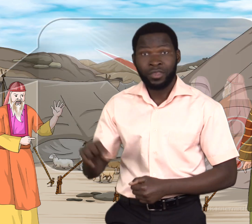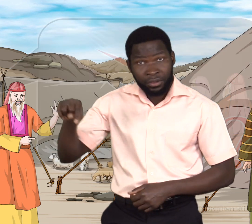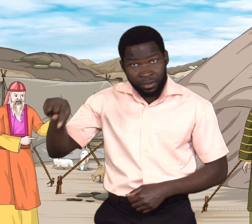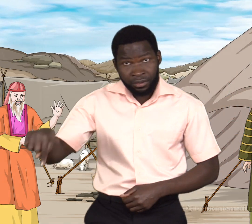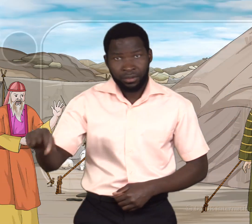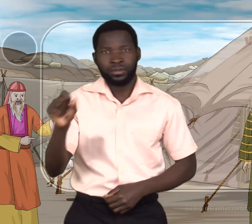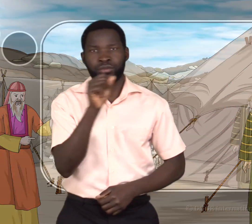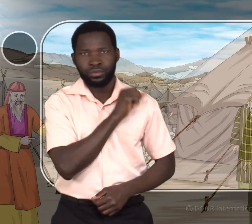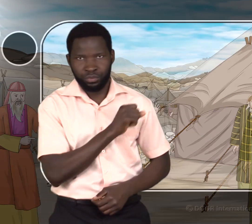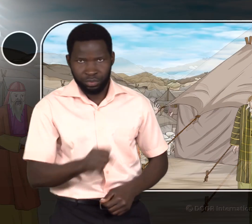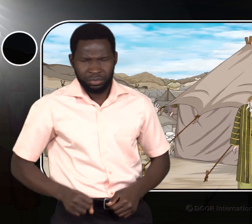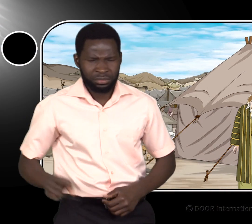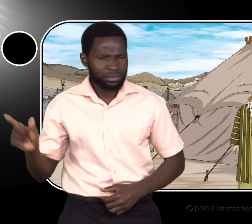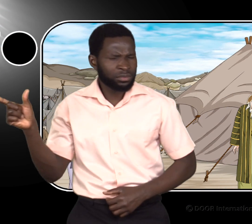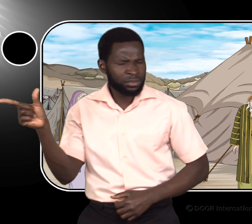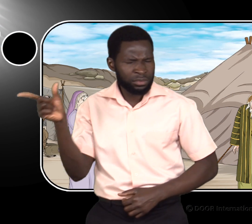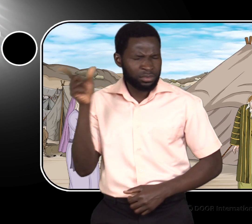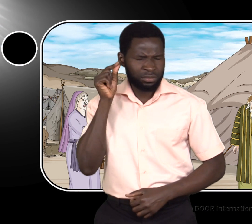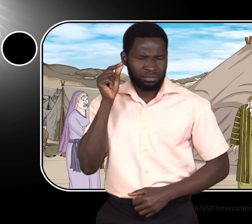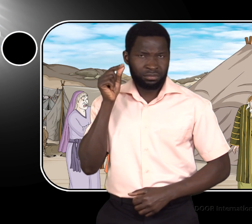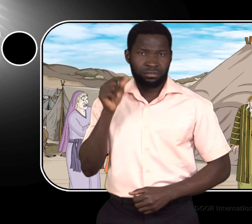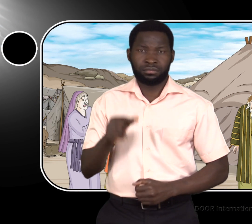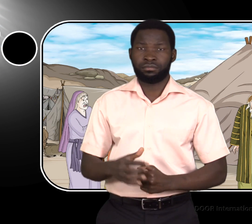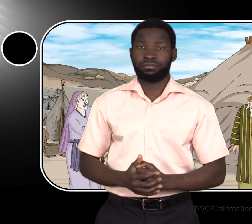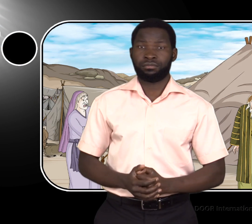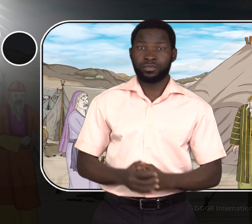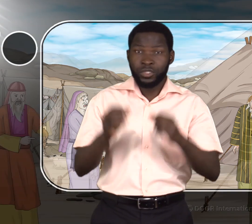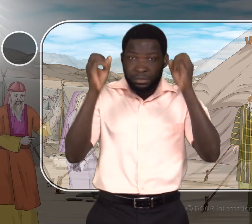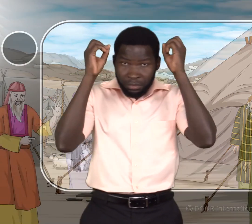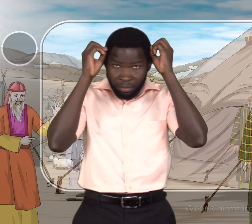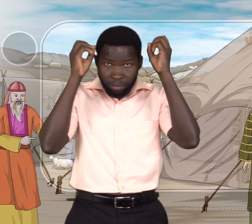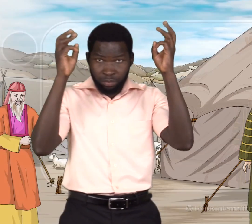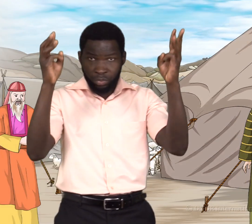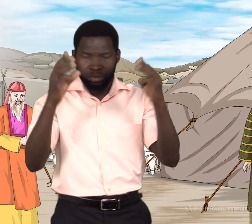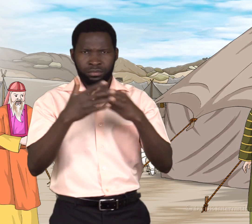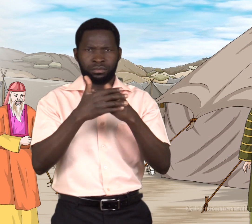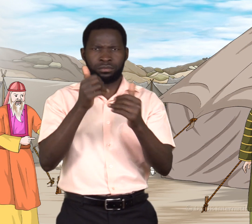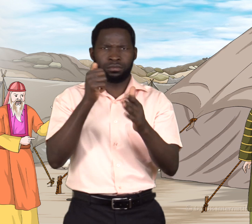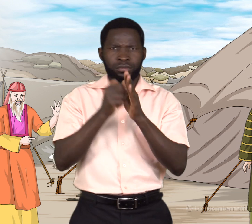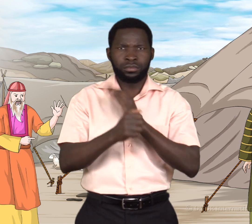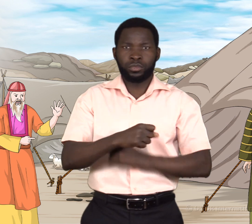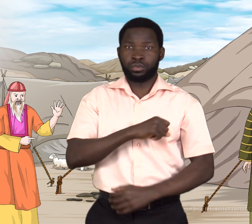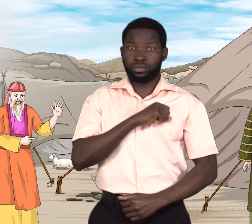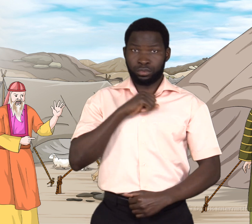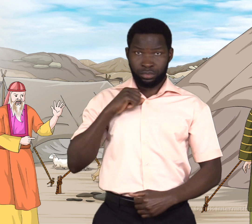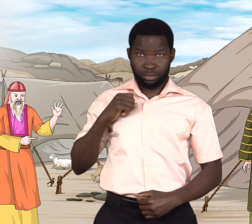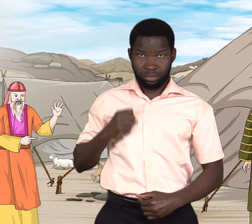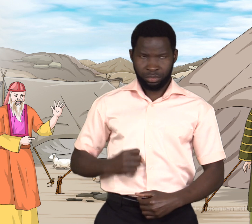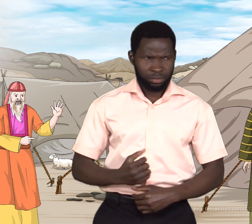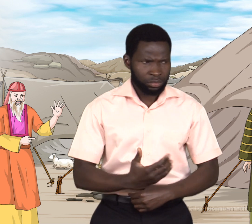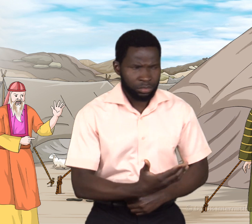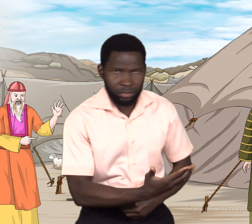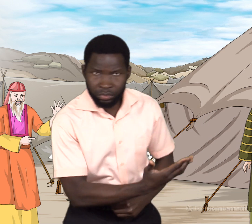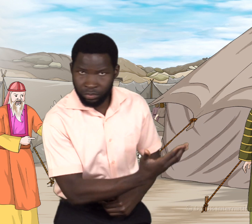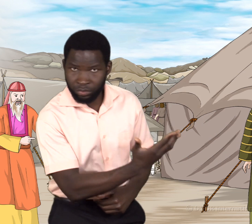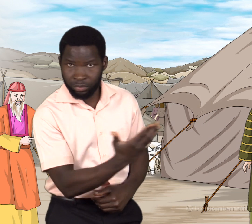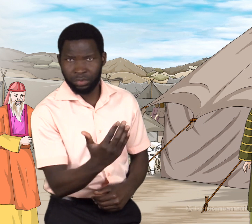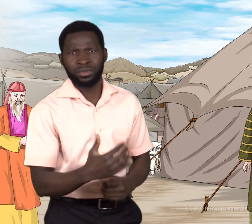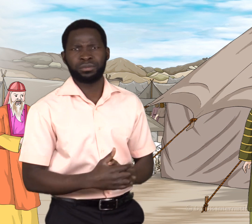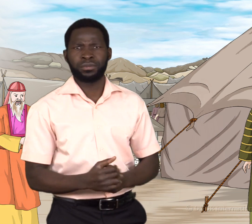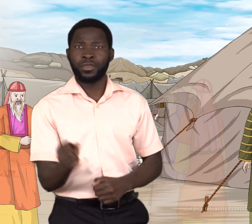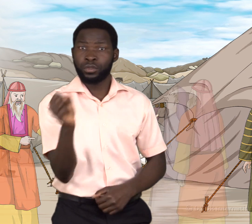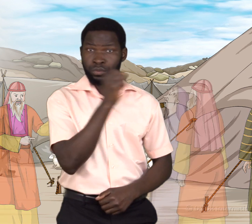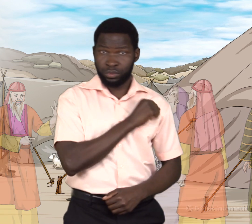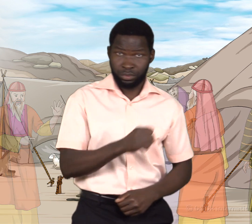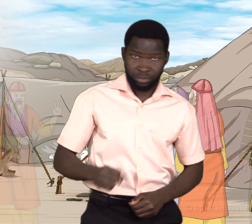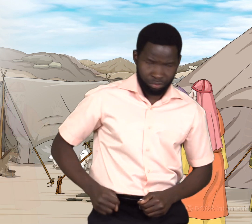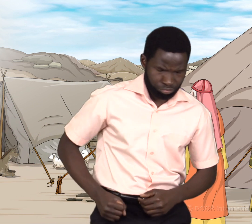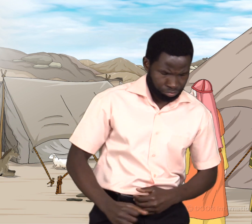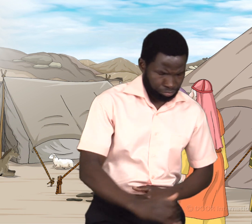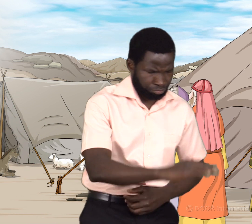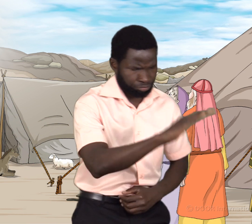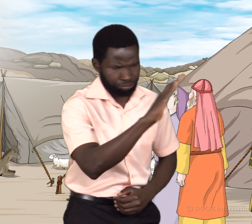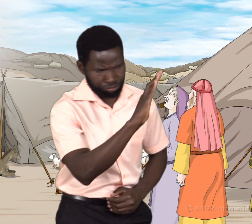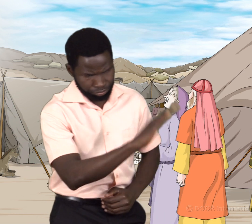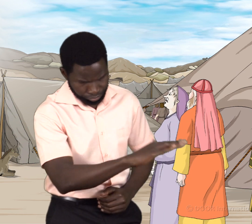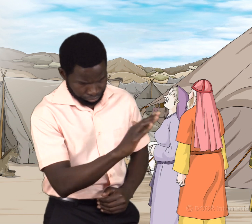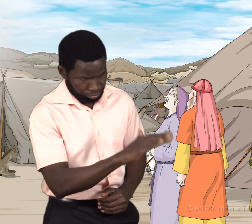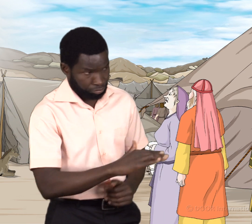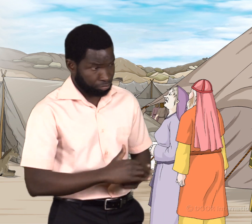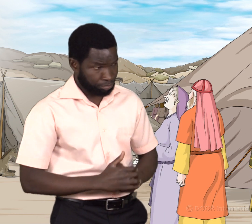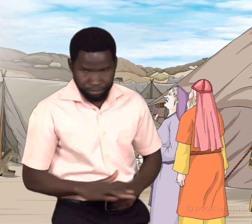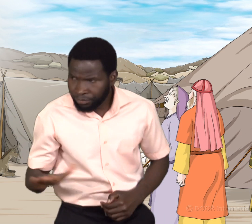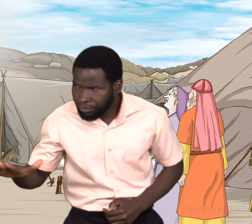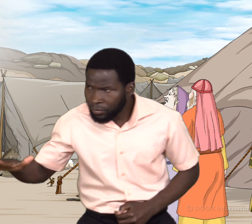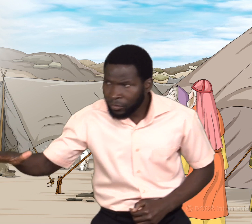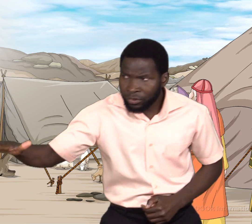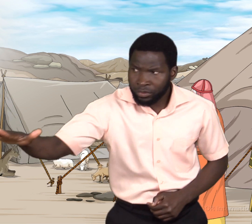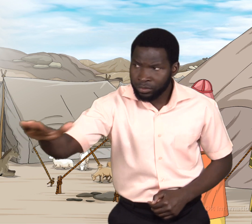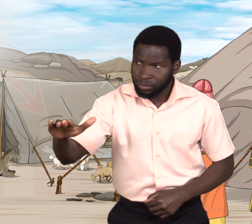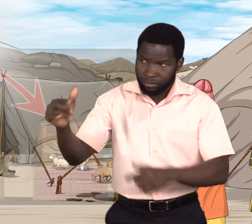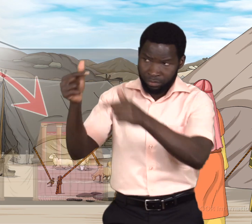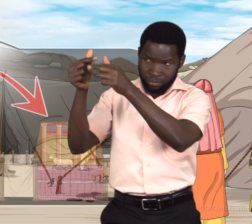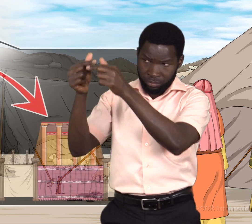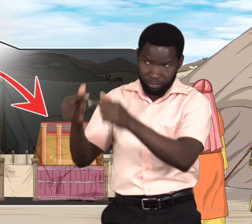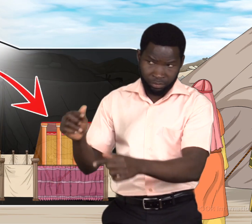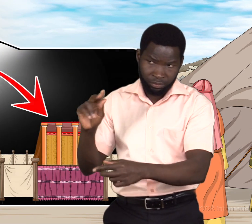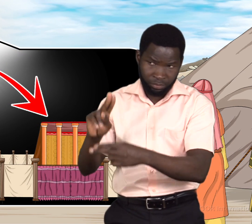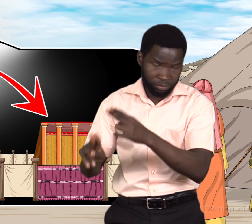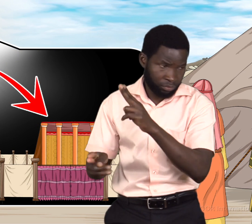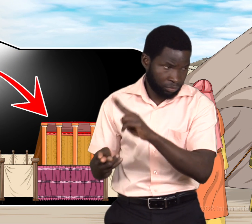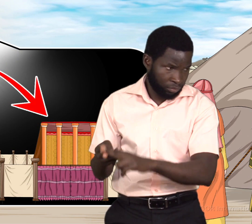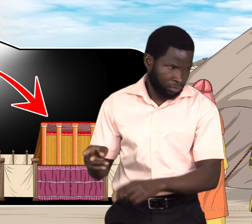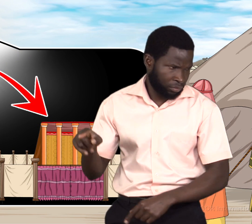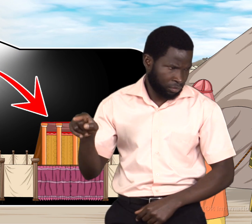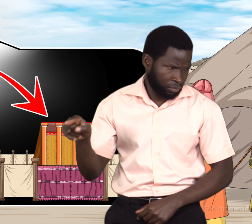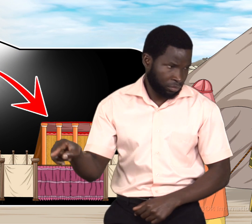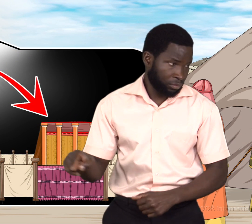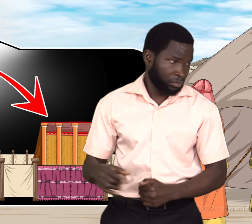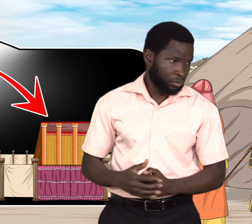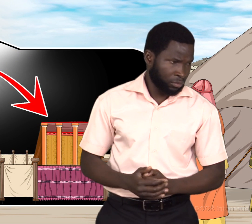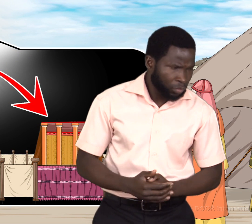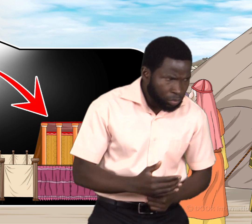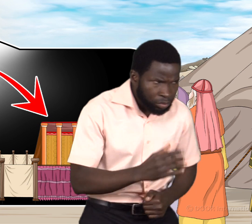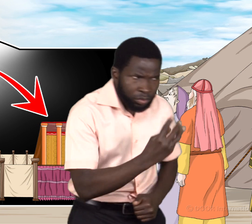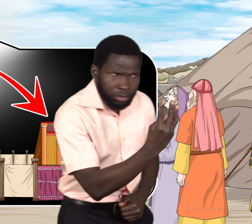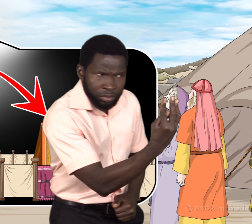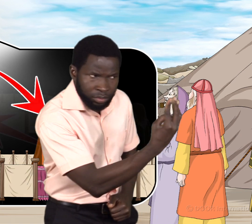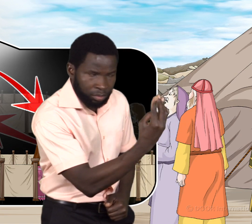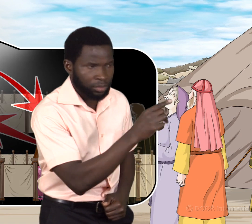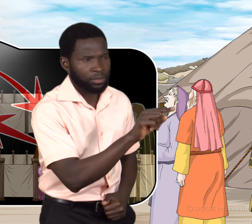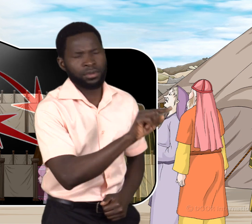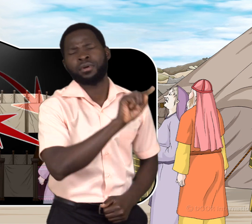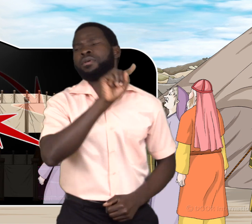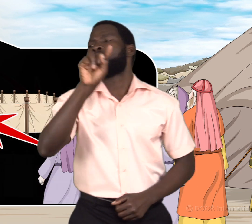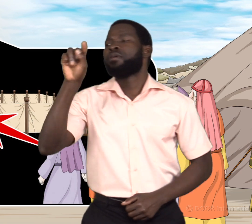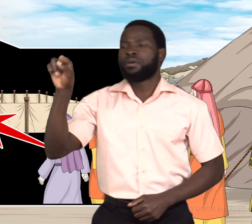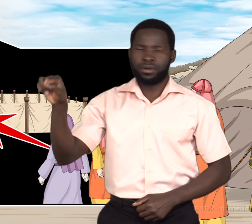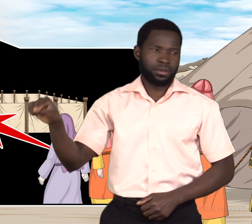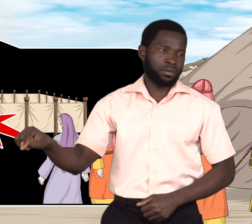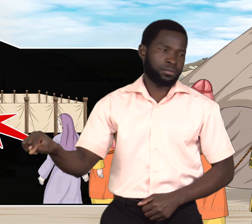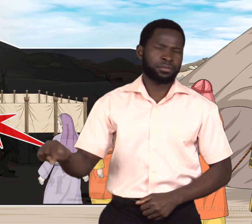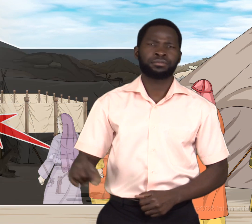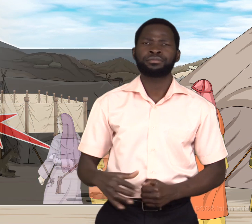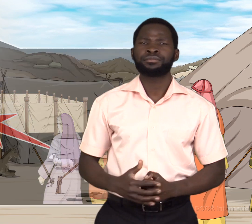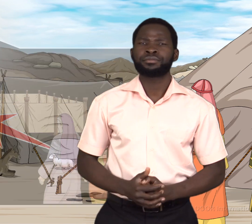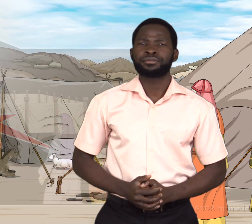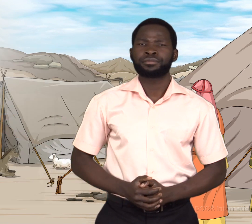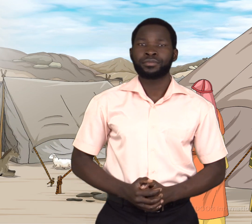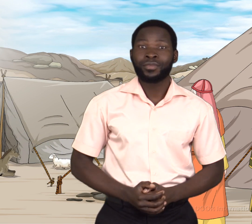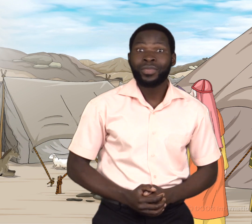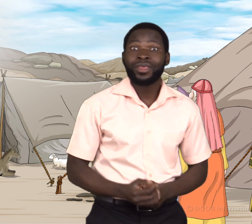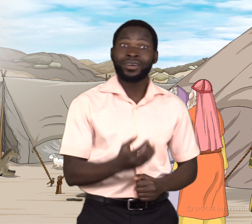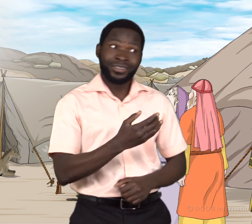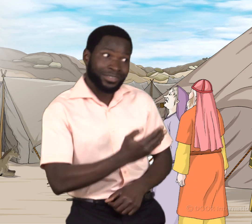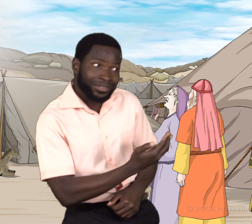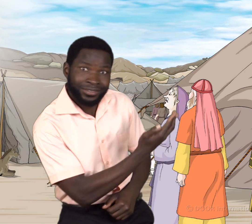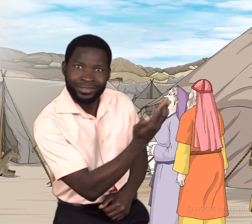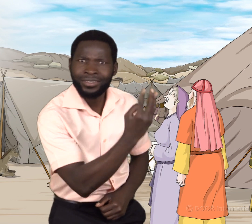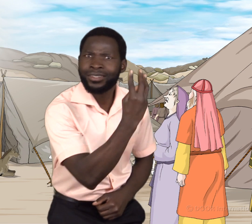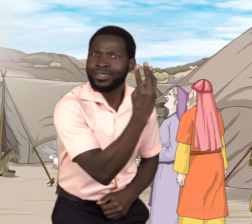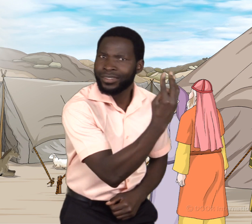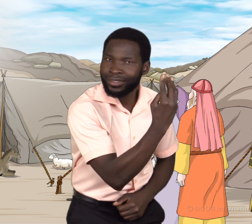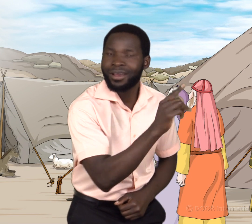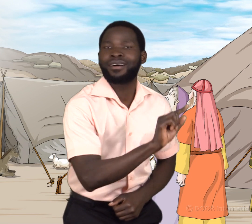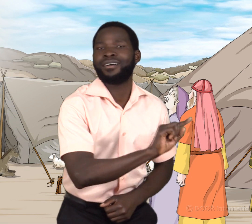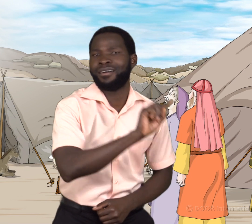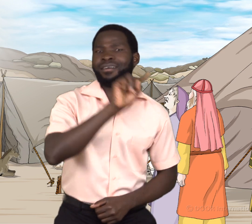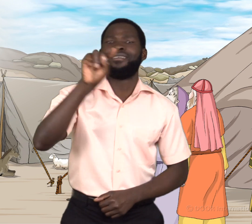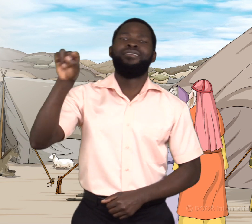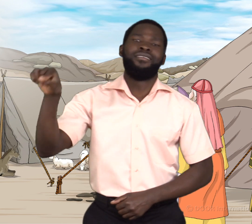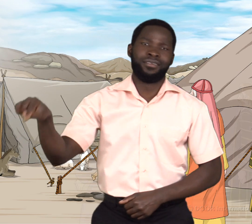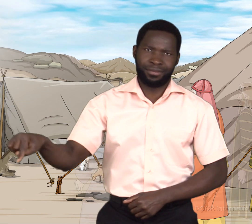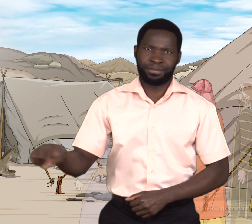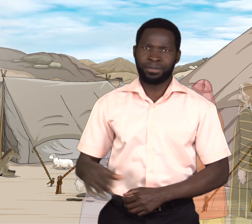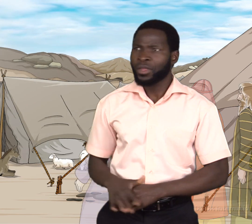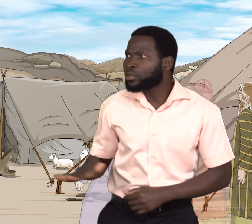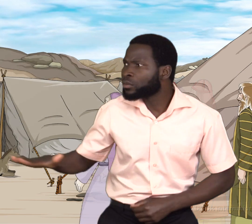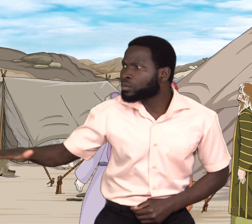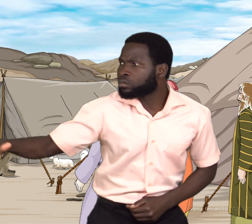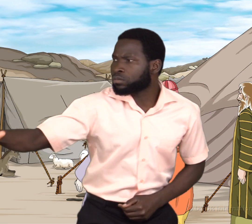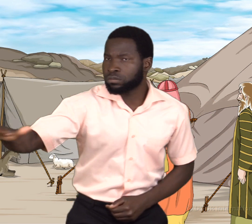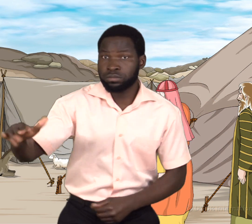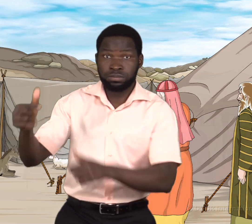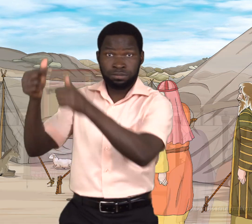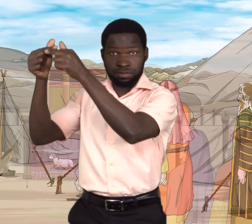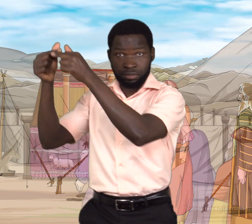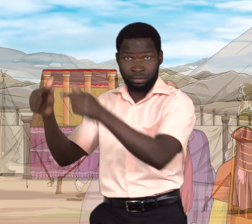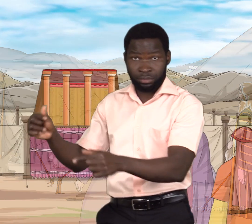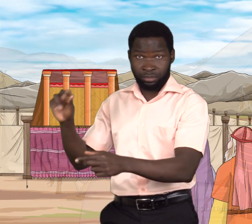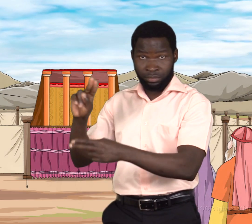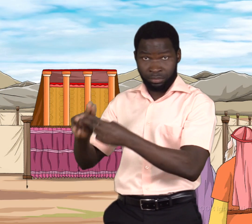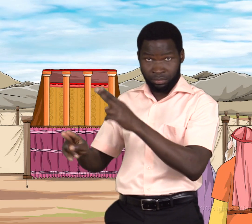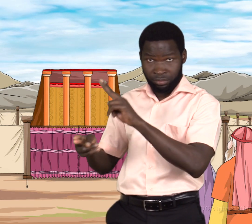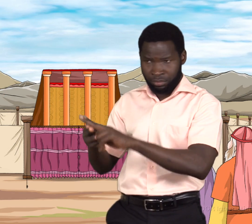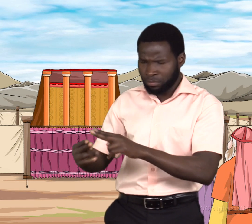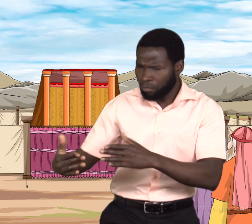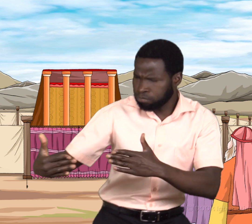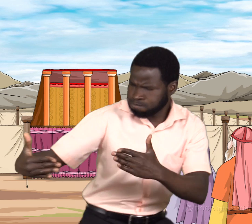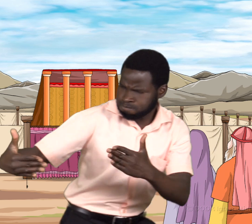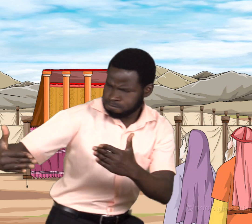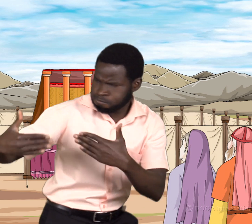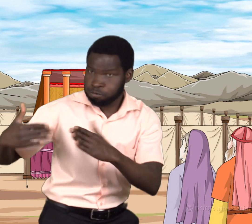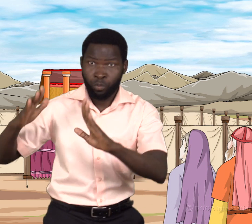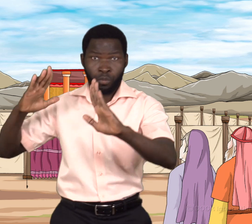And the LORD heard this. Now Moses was a very humble man, more so than any man on the face of the earth. And suddenly the LORD said to Moses, Aaron, and Miriam, “You three, come out to the Tent of Meeting.”